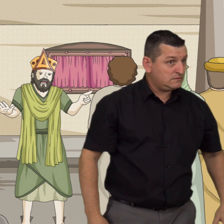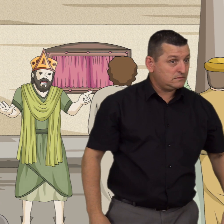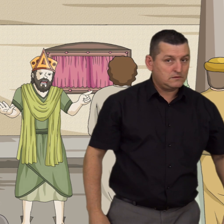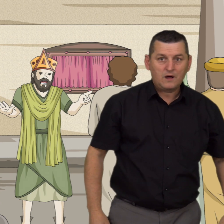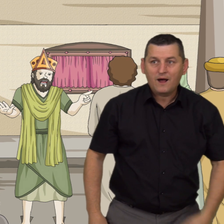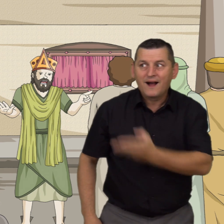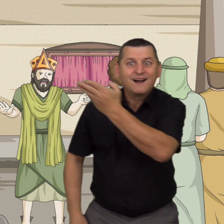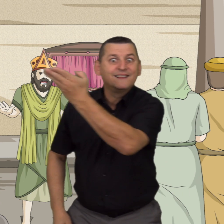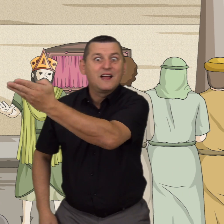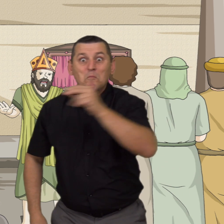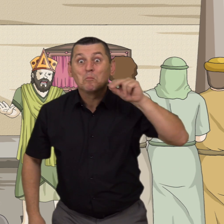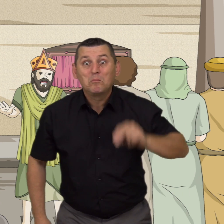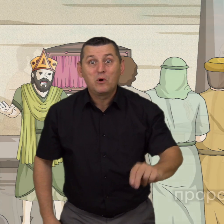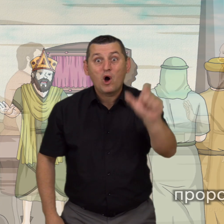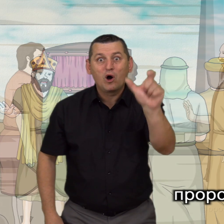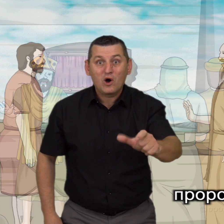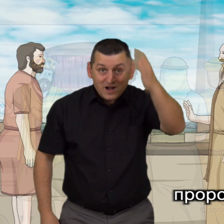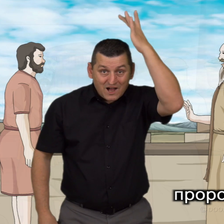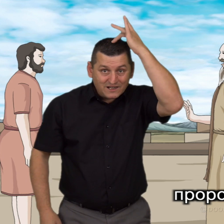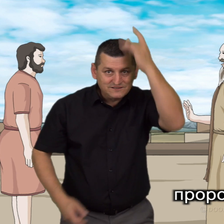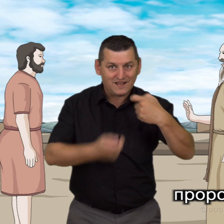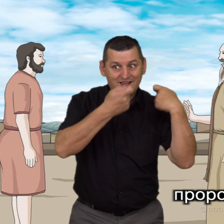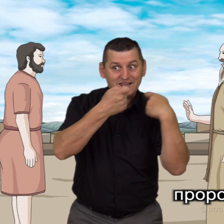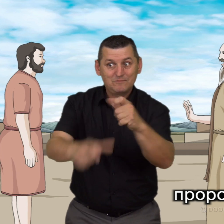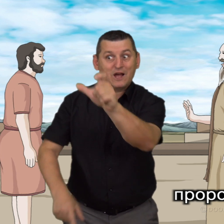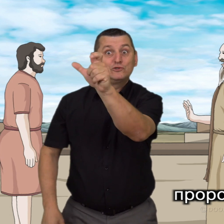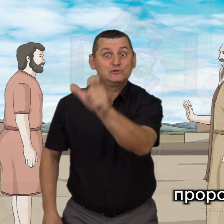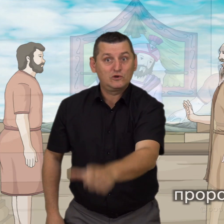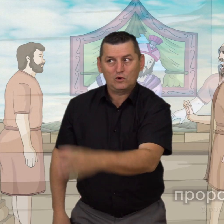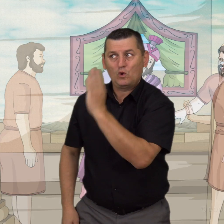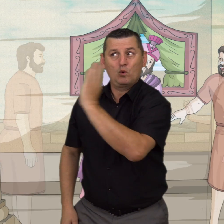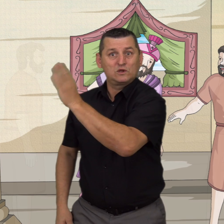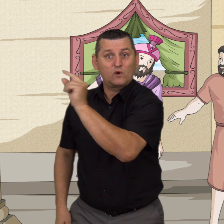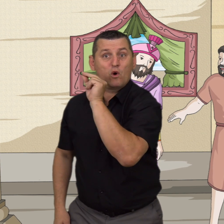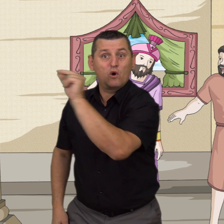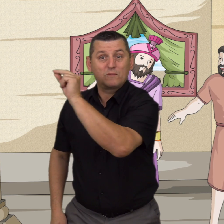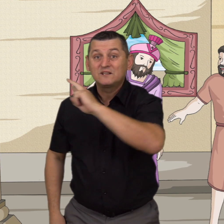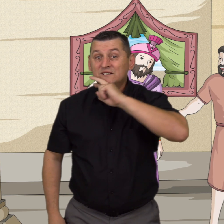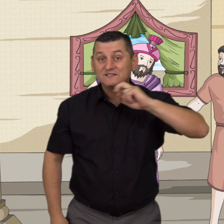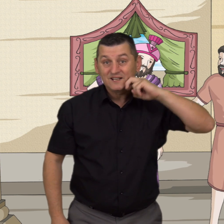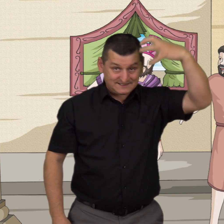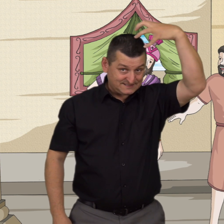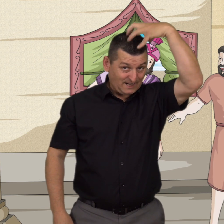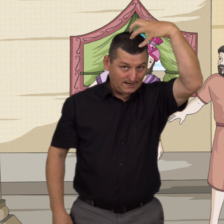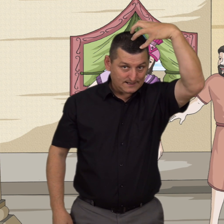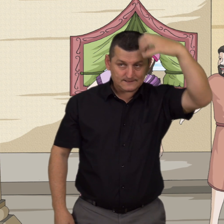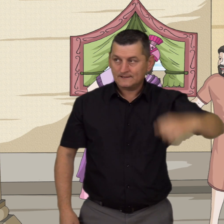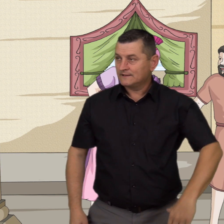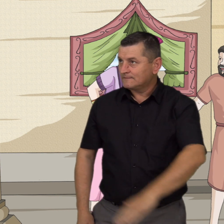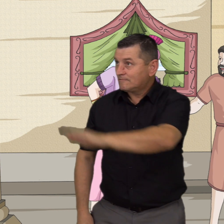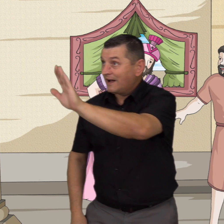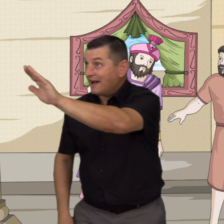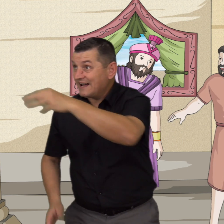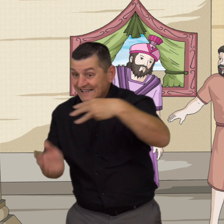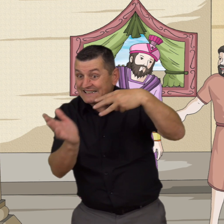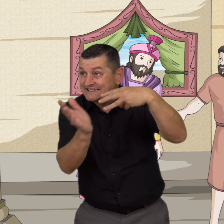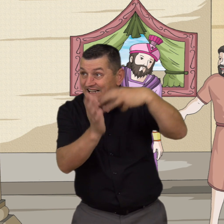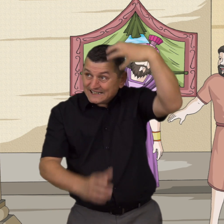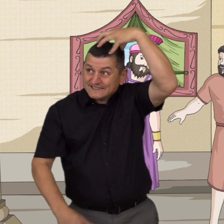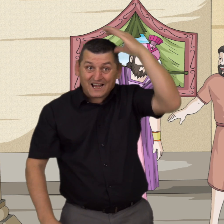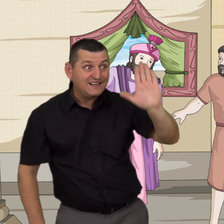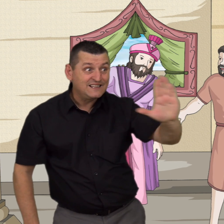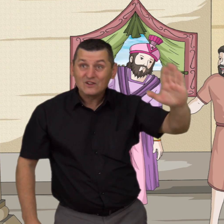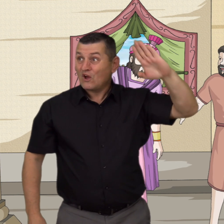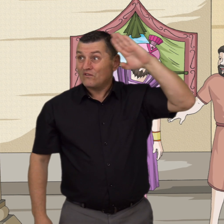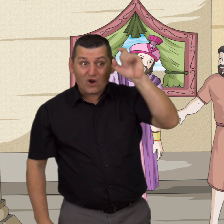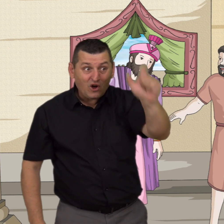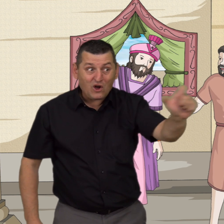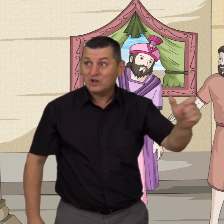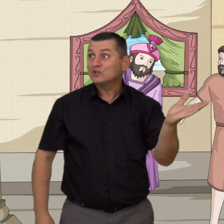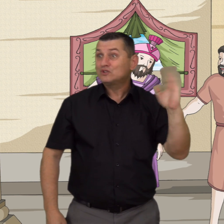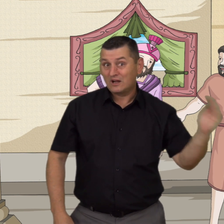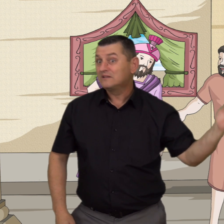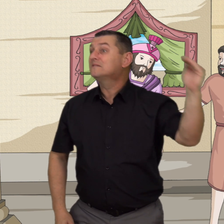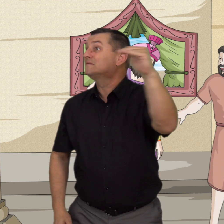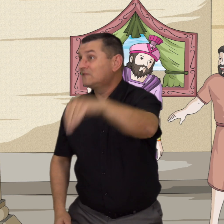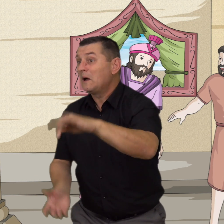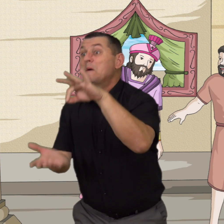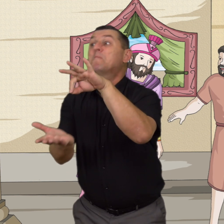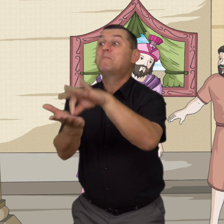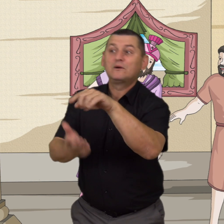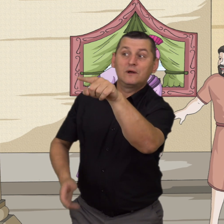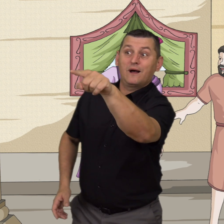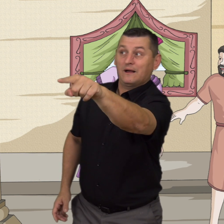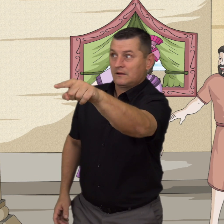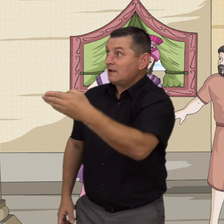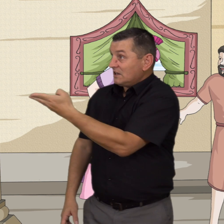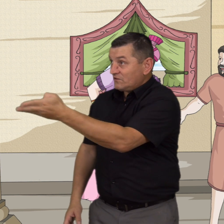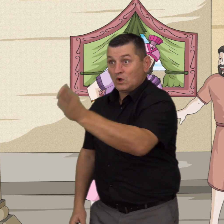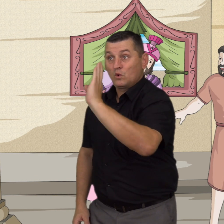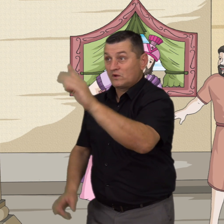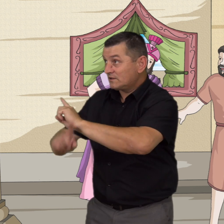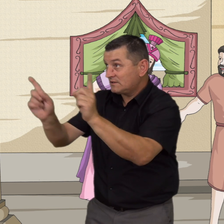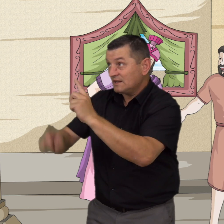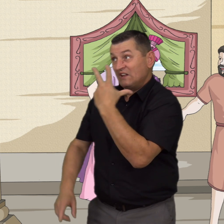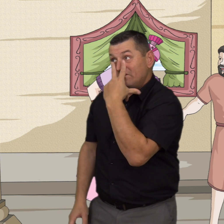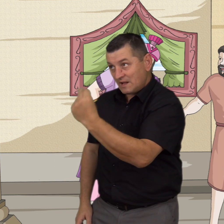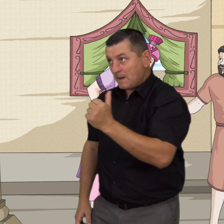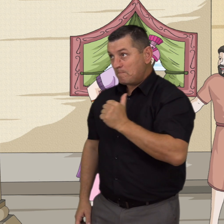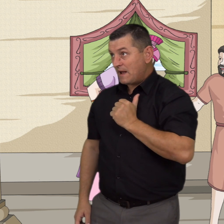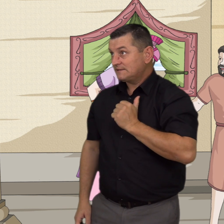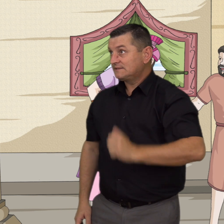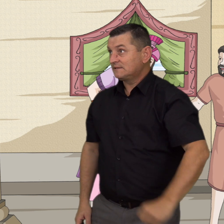Then the man of God sent word to the king of Israel: “Be careful passing by this place, for the Arameans are going down there.”